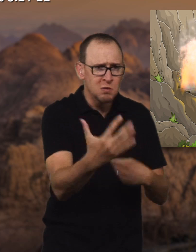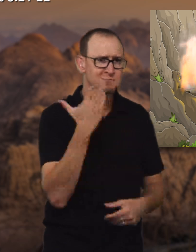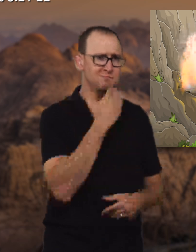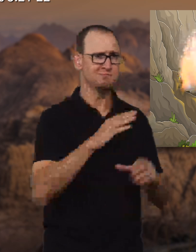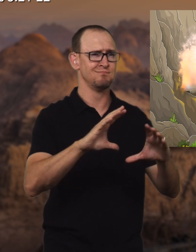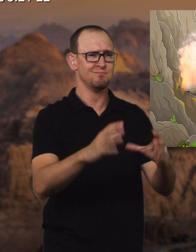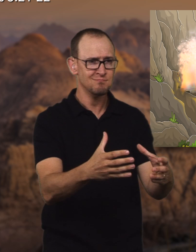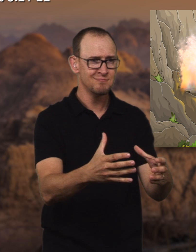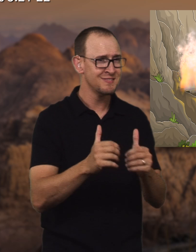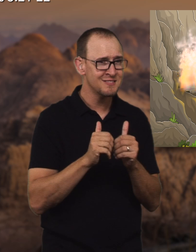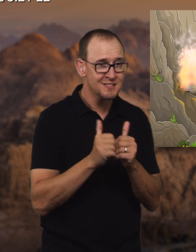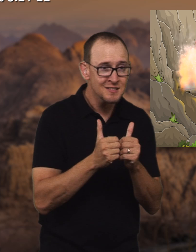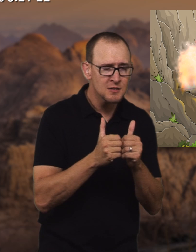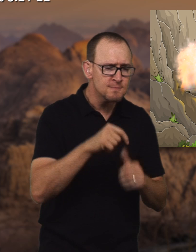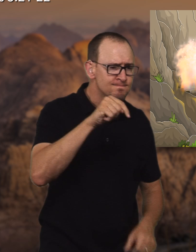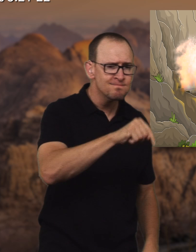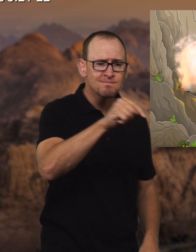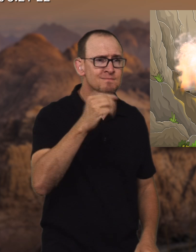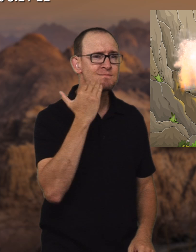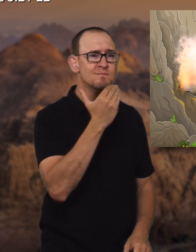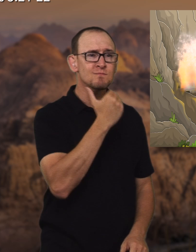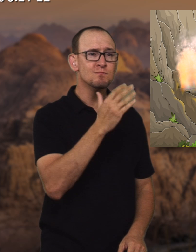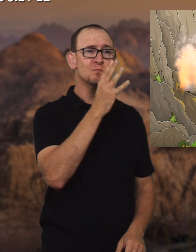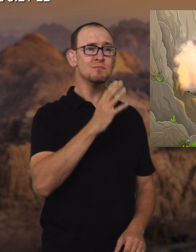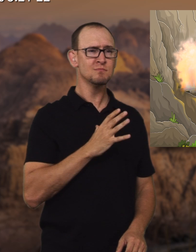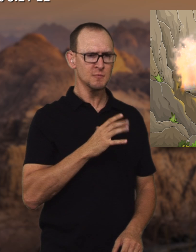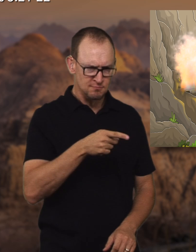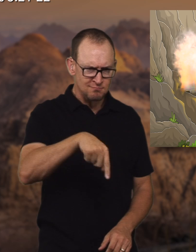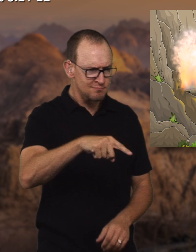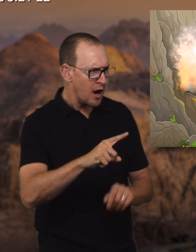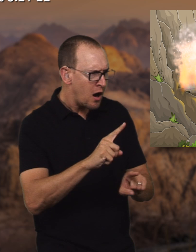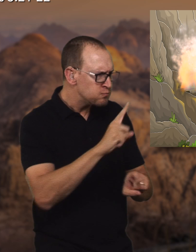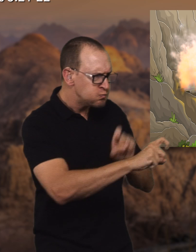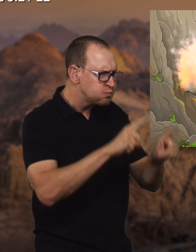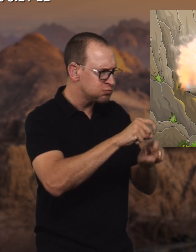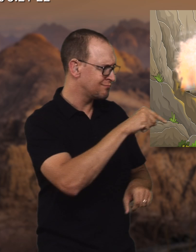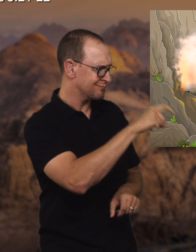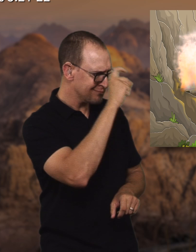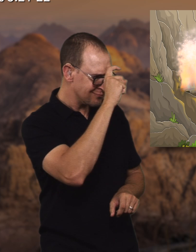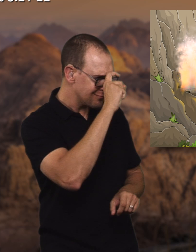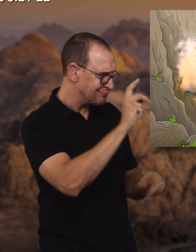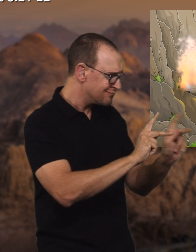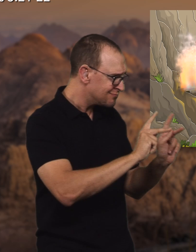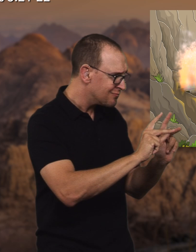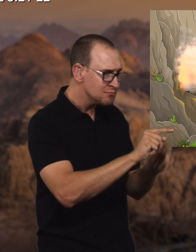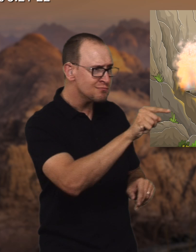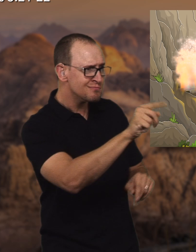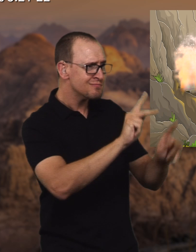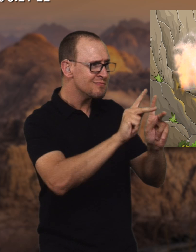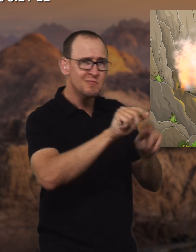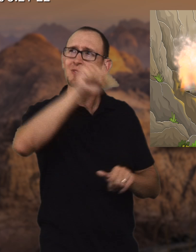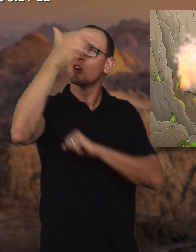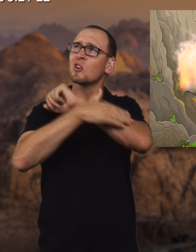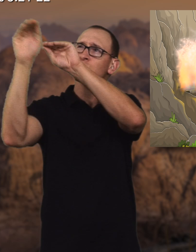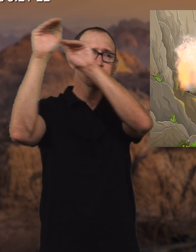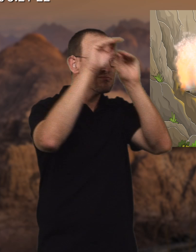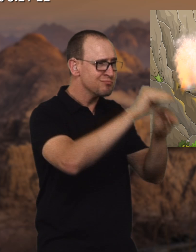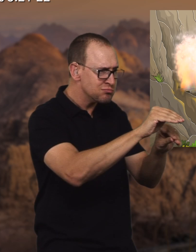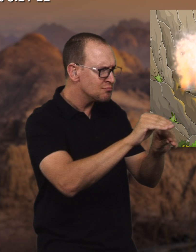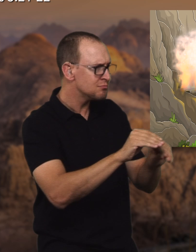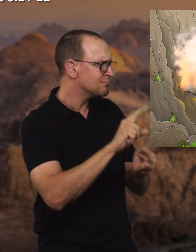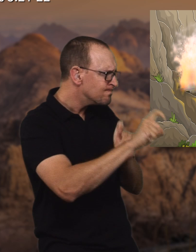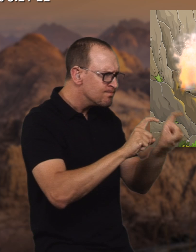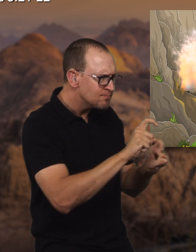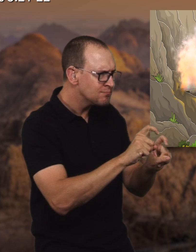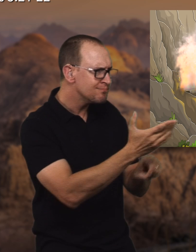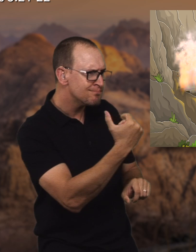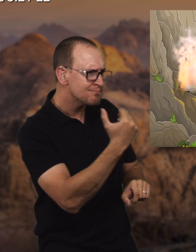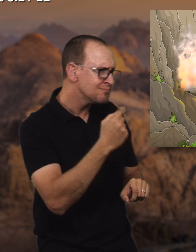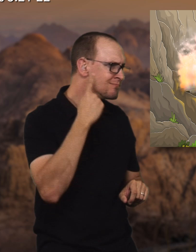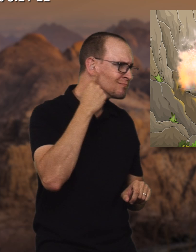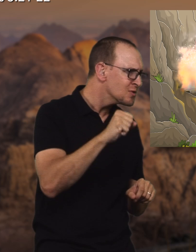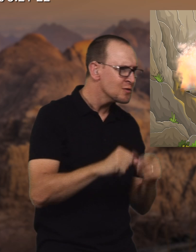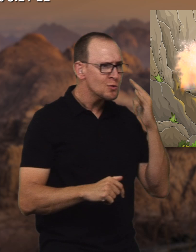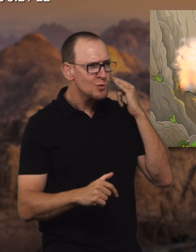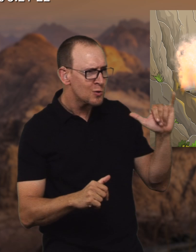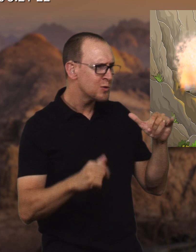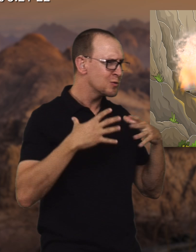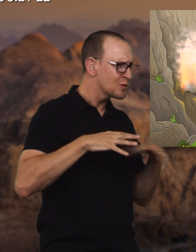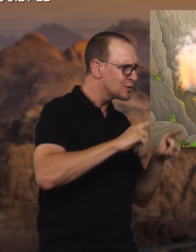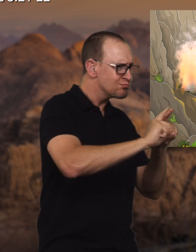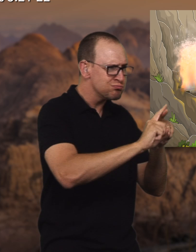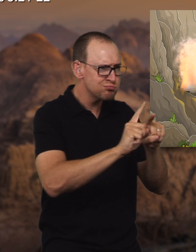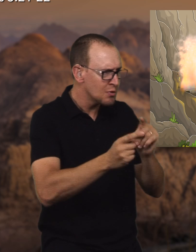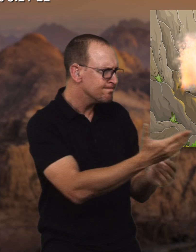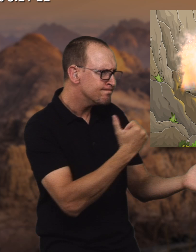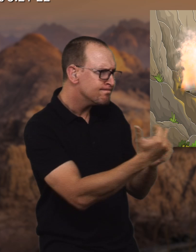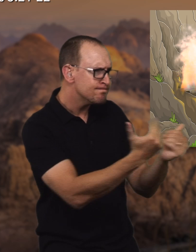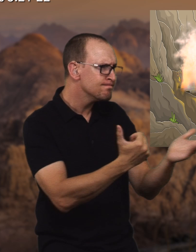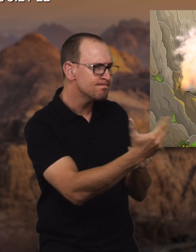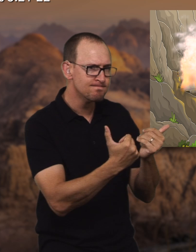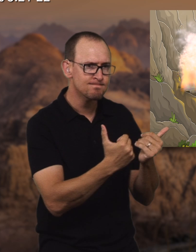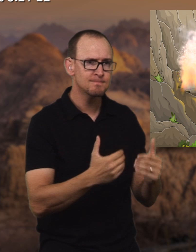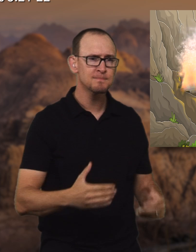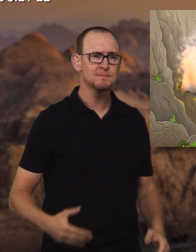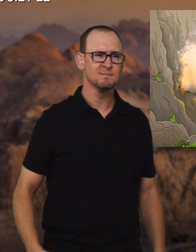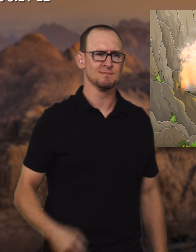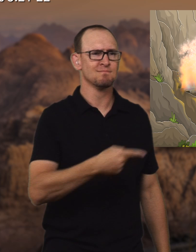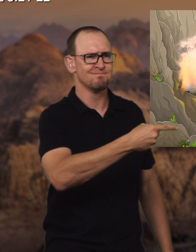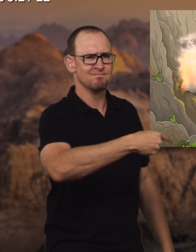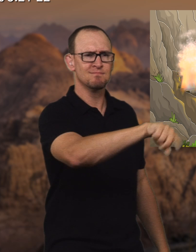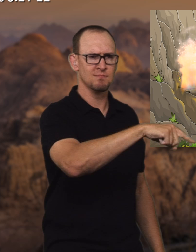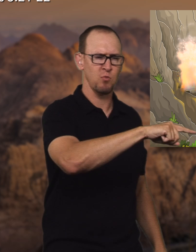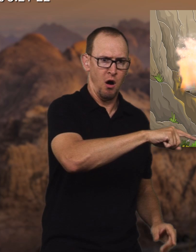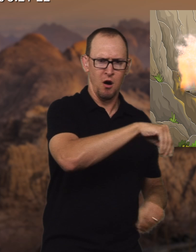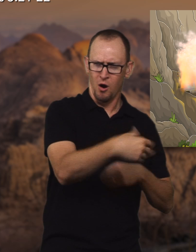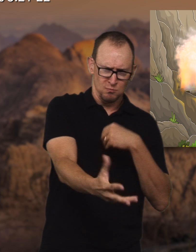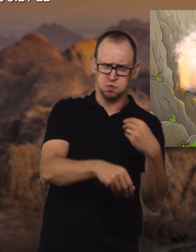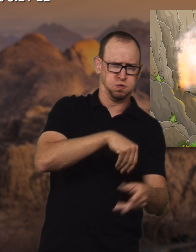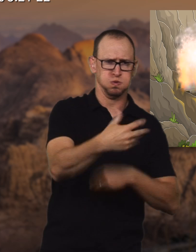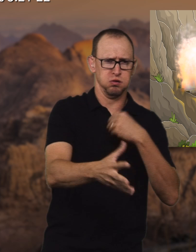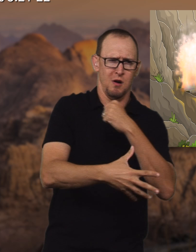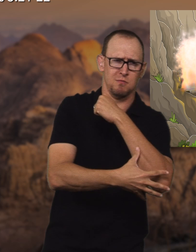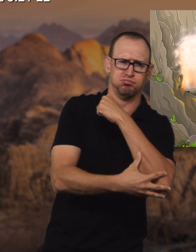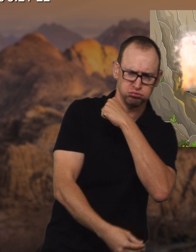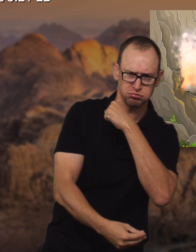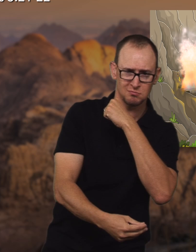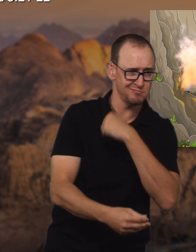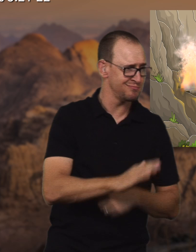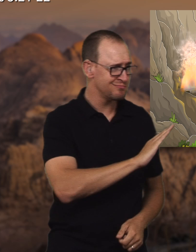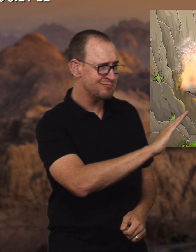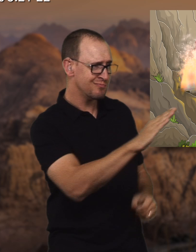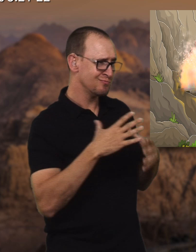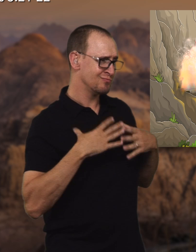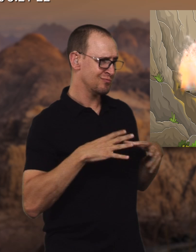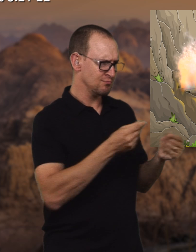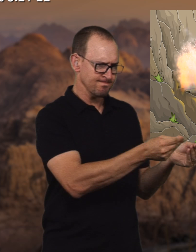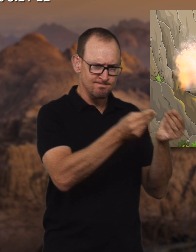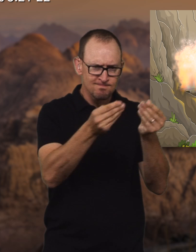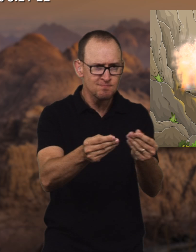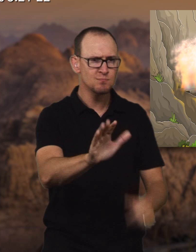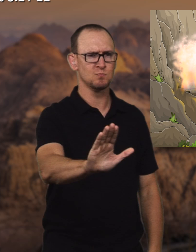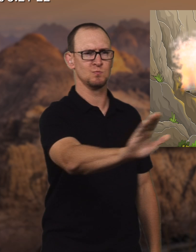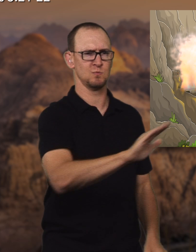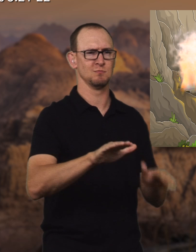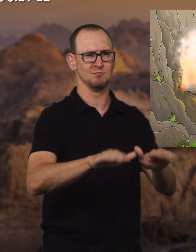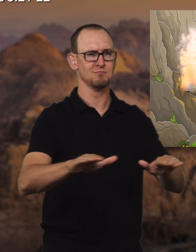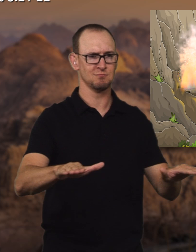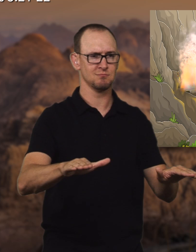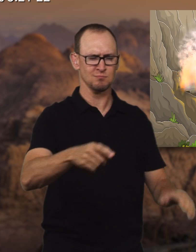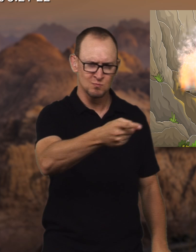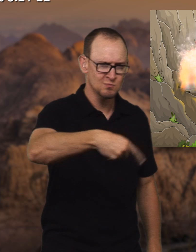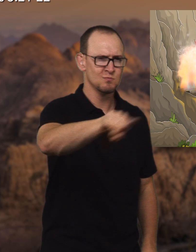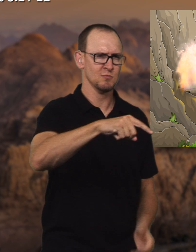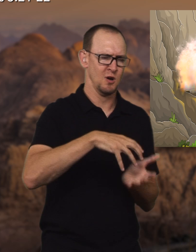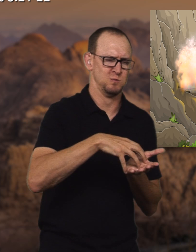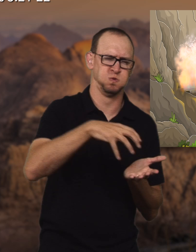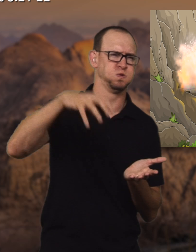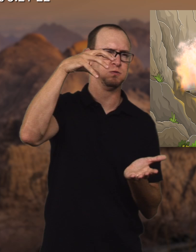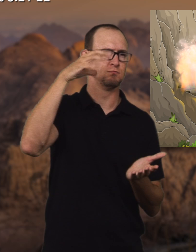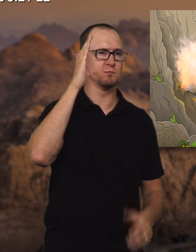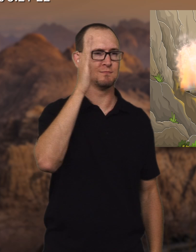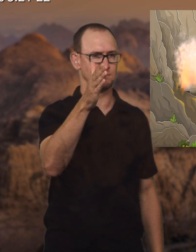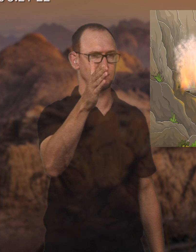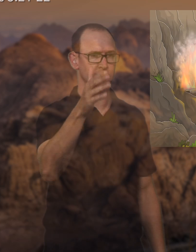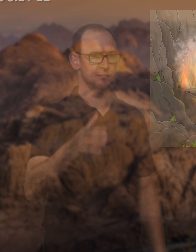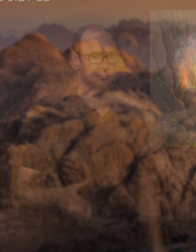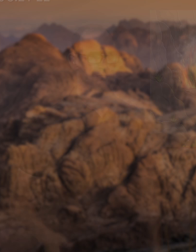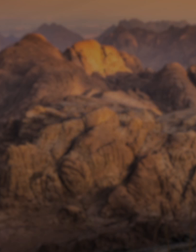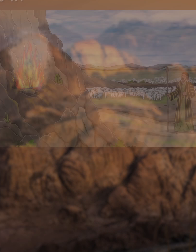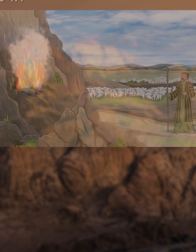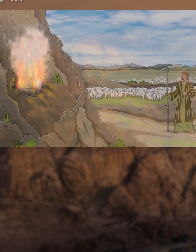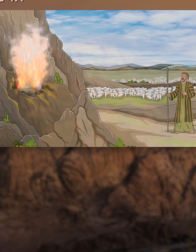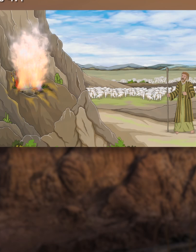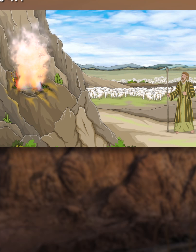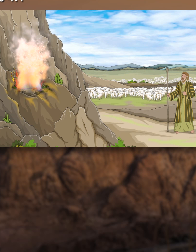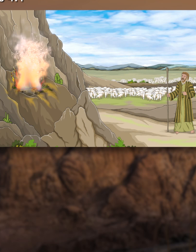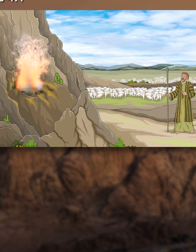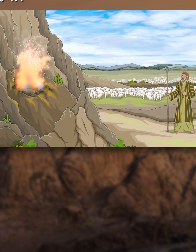Every woman shall ask her neighbor and any woman staying in her house for silver and gold jewelry and clothing, and you will put them on your sons and daughters.